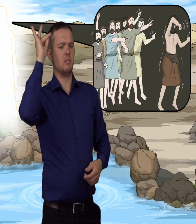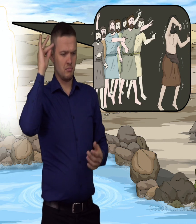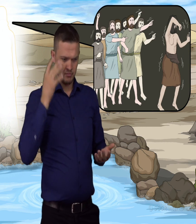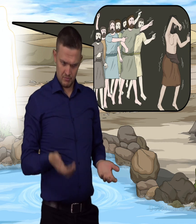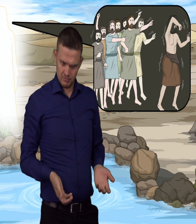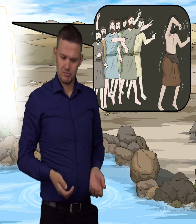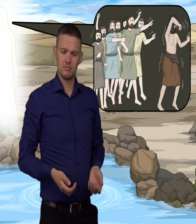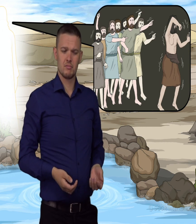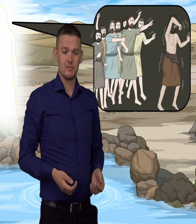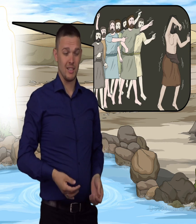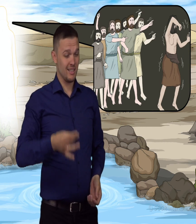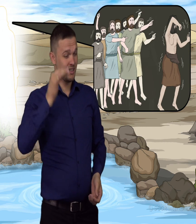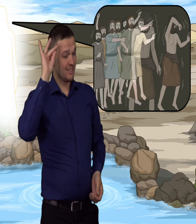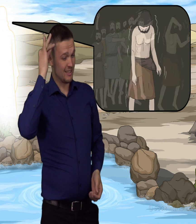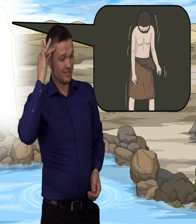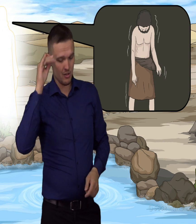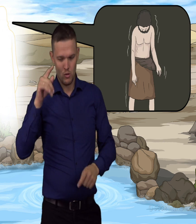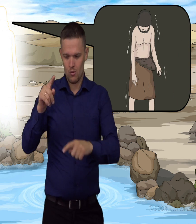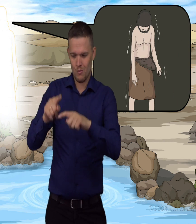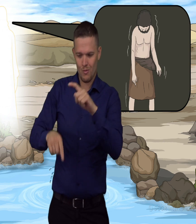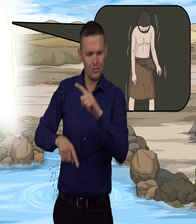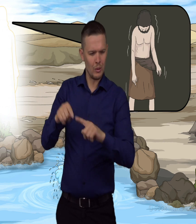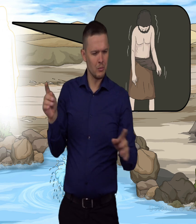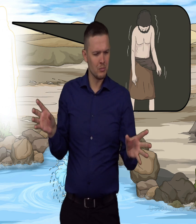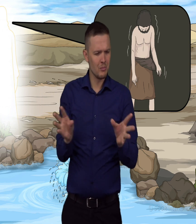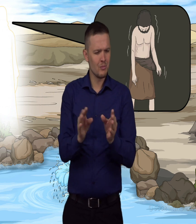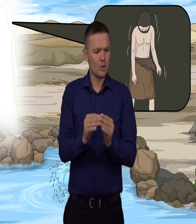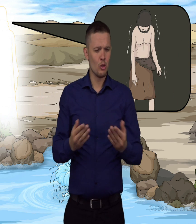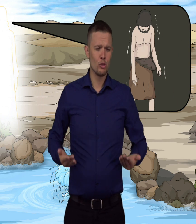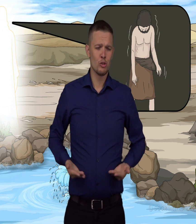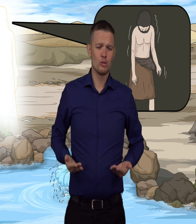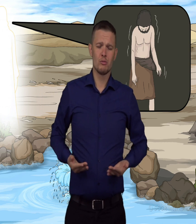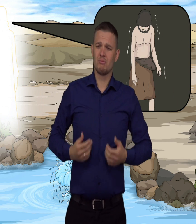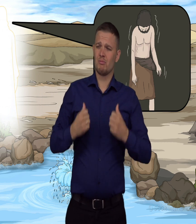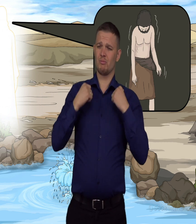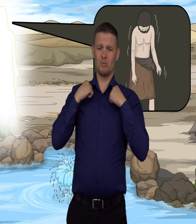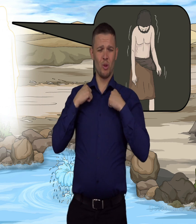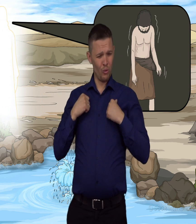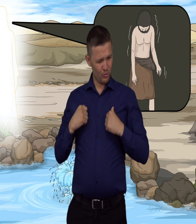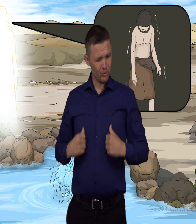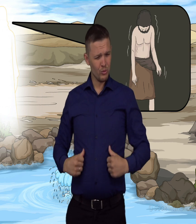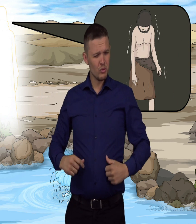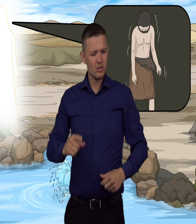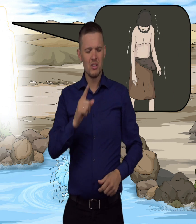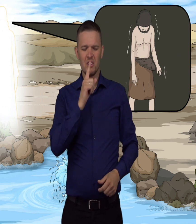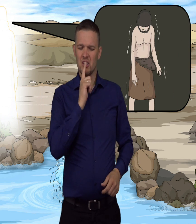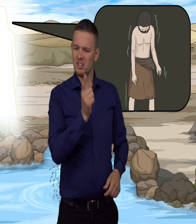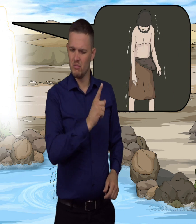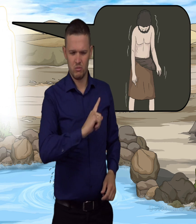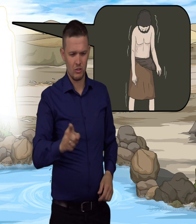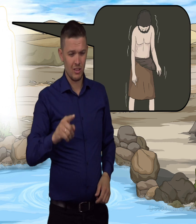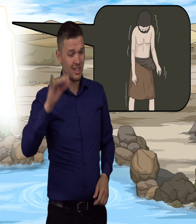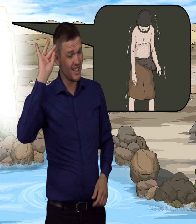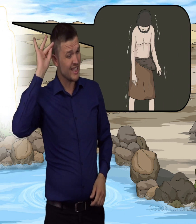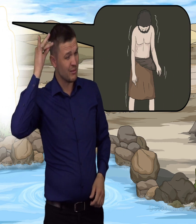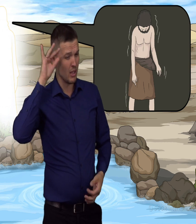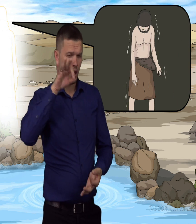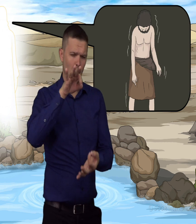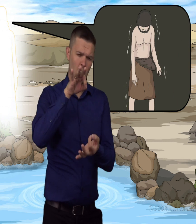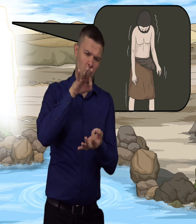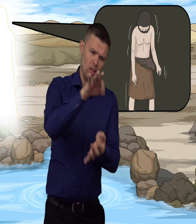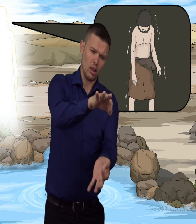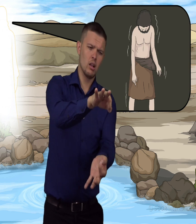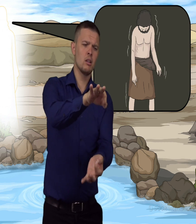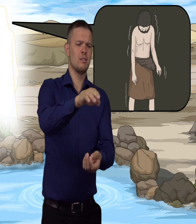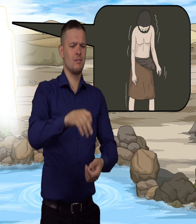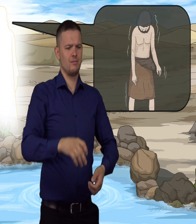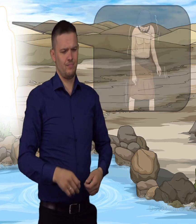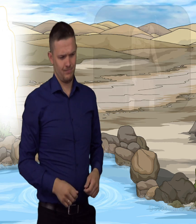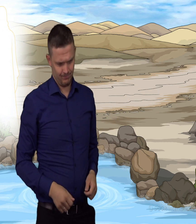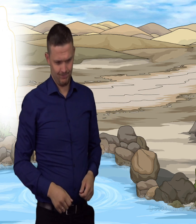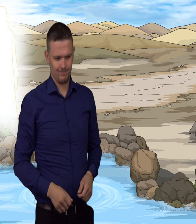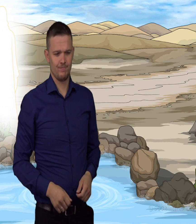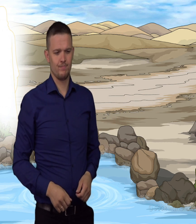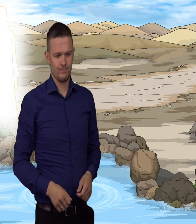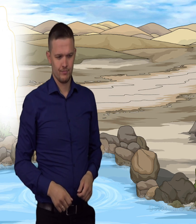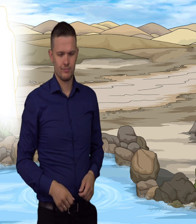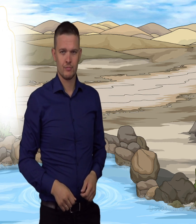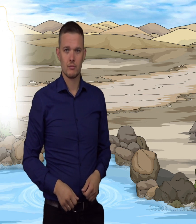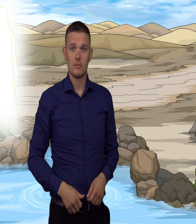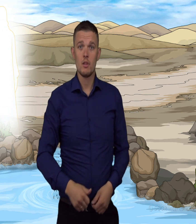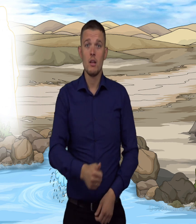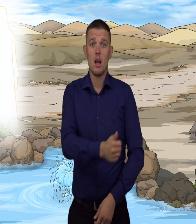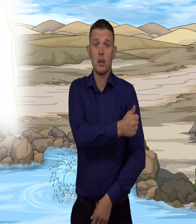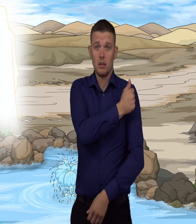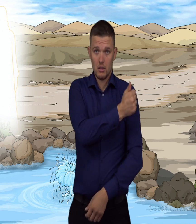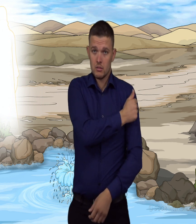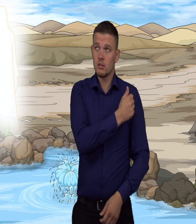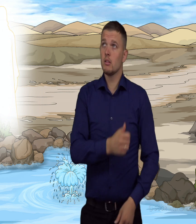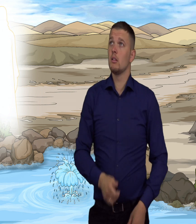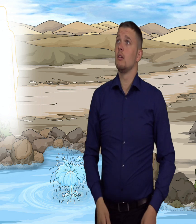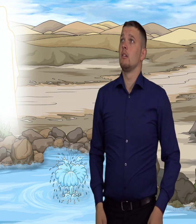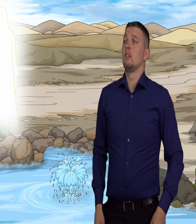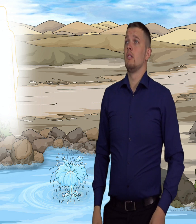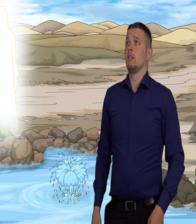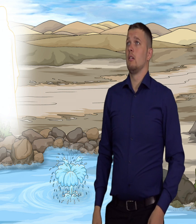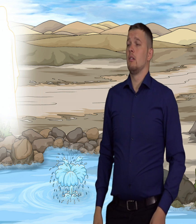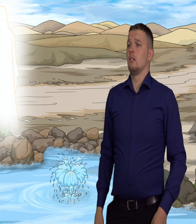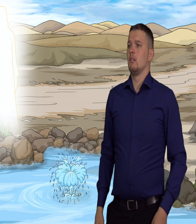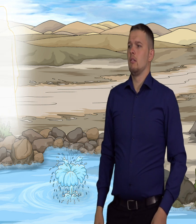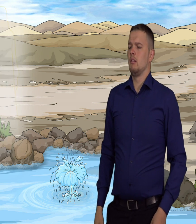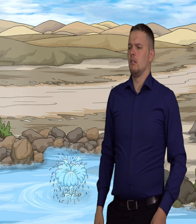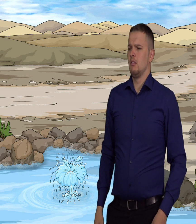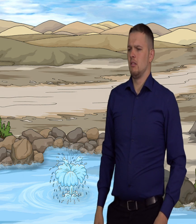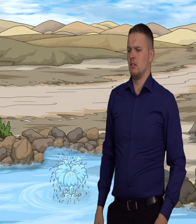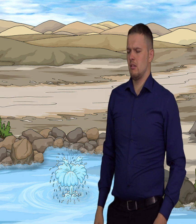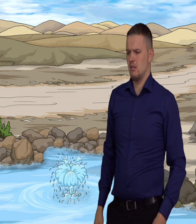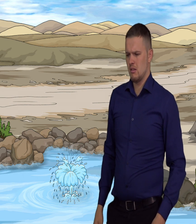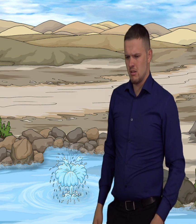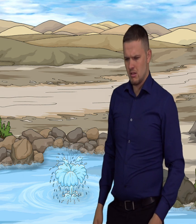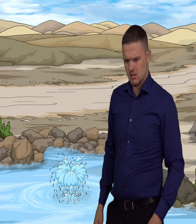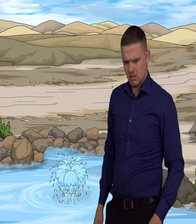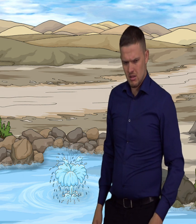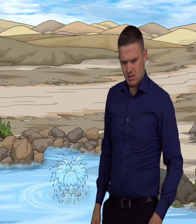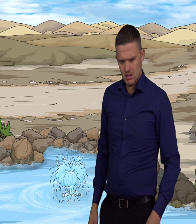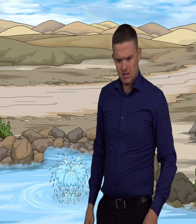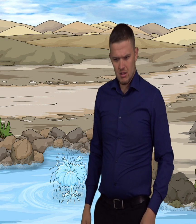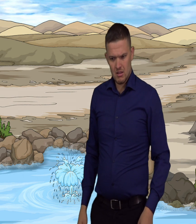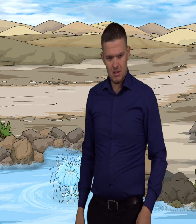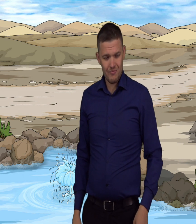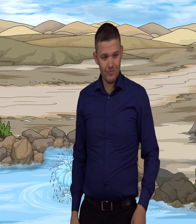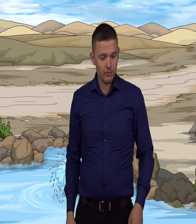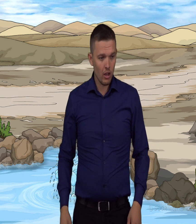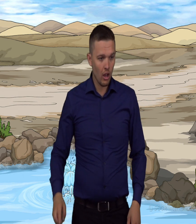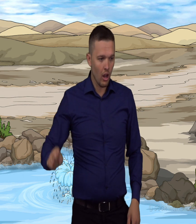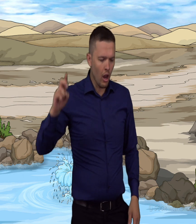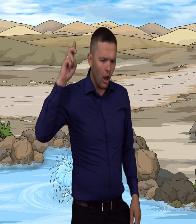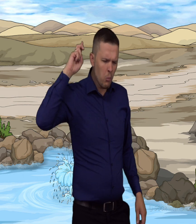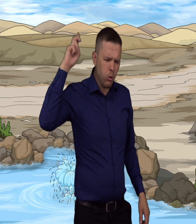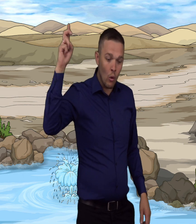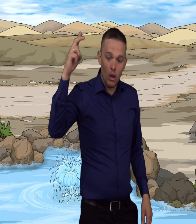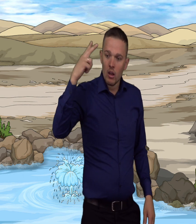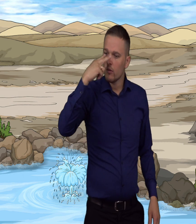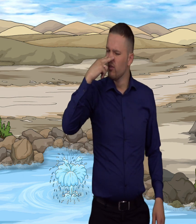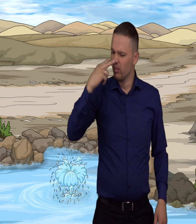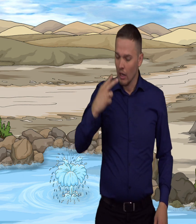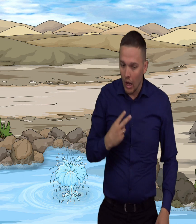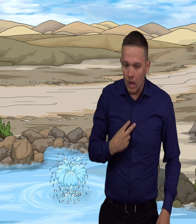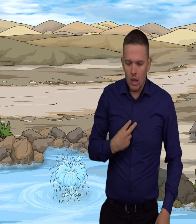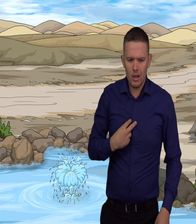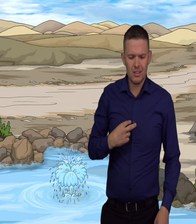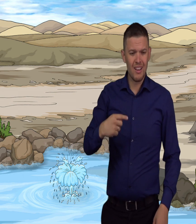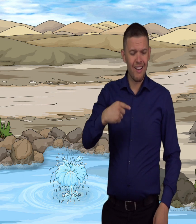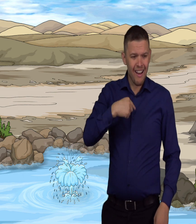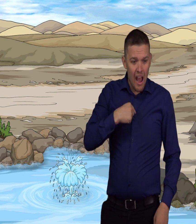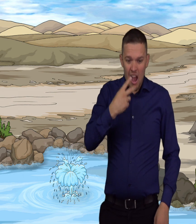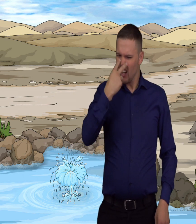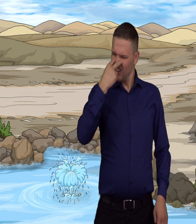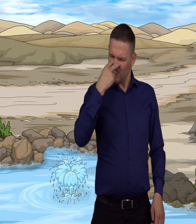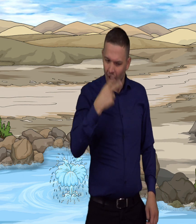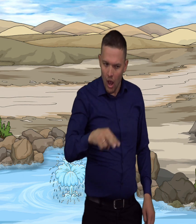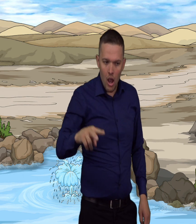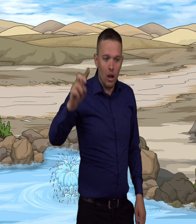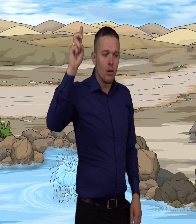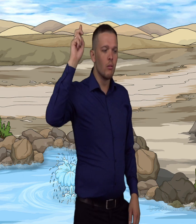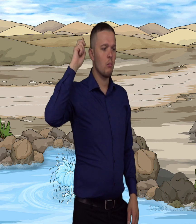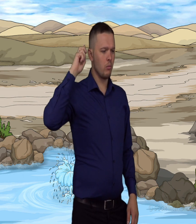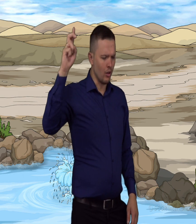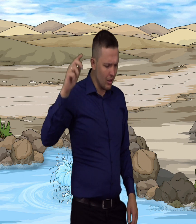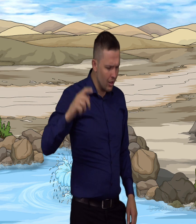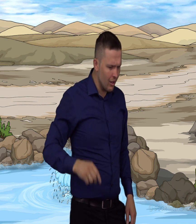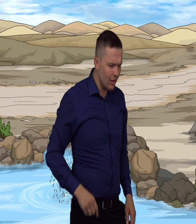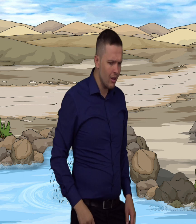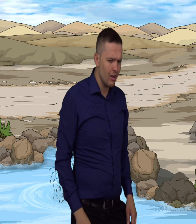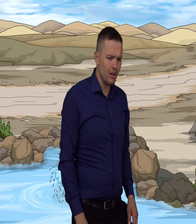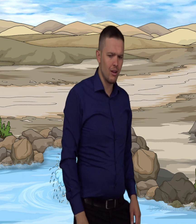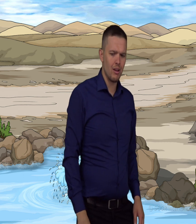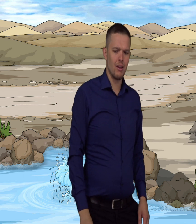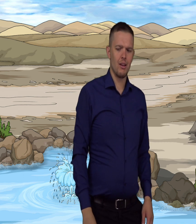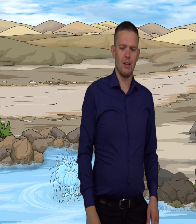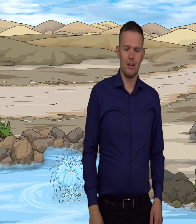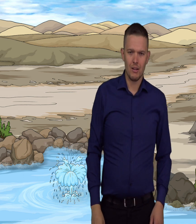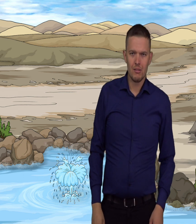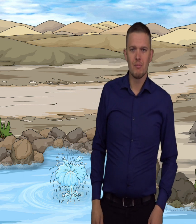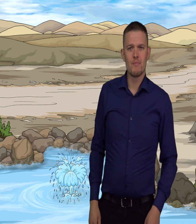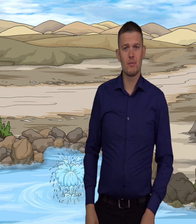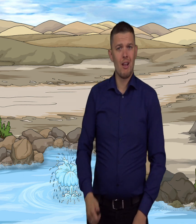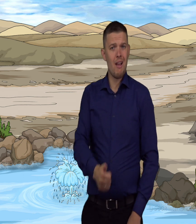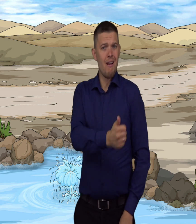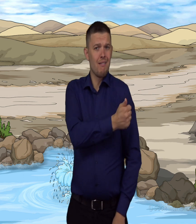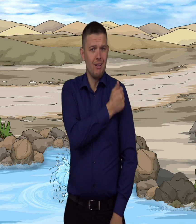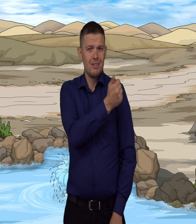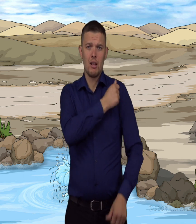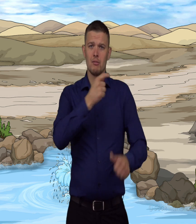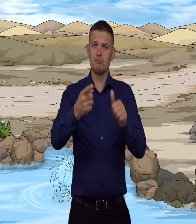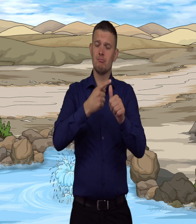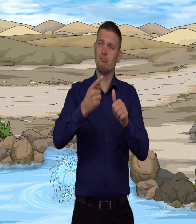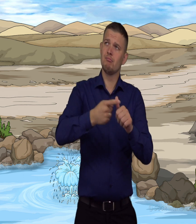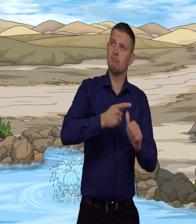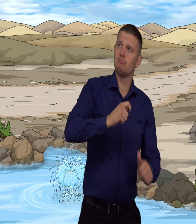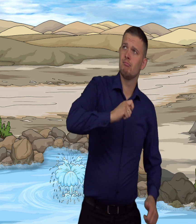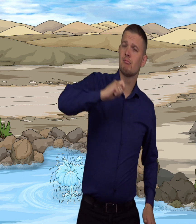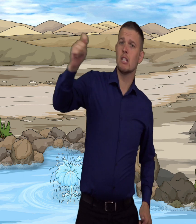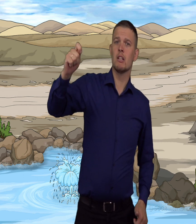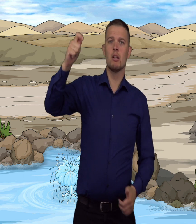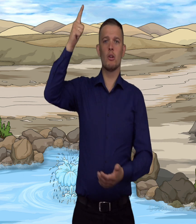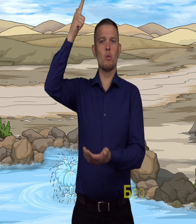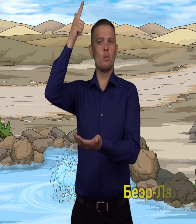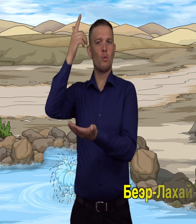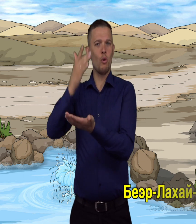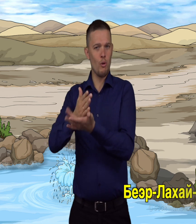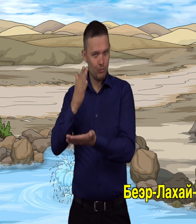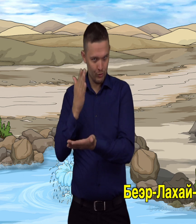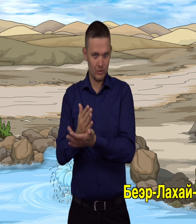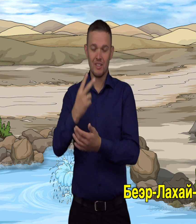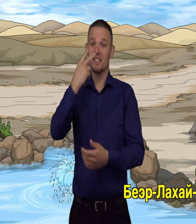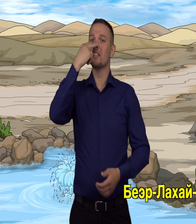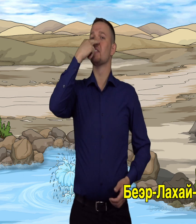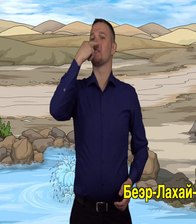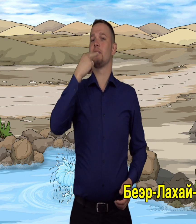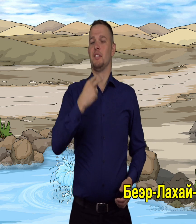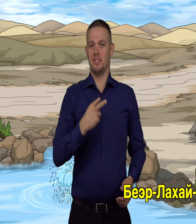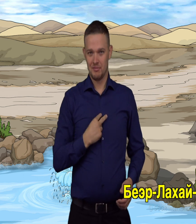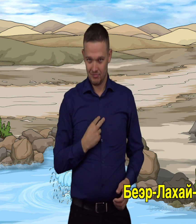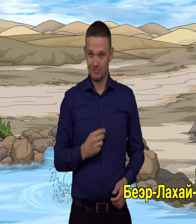So Hagar gave this name to the LORD who had spoken to her: “You are the God who sees me,” for she said, “Here I have seen the One who sees me!”